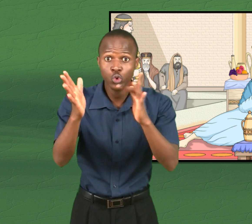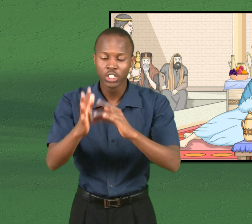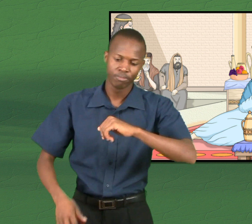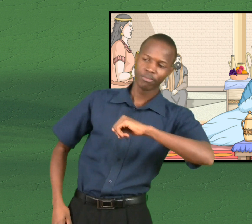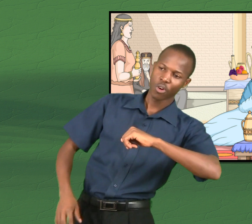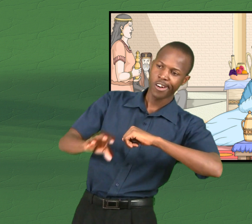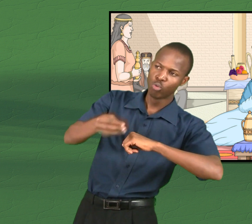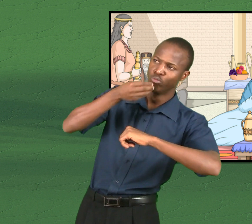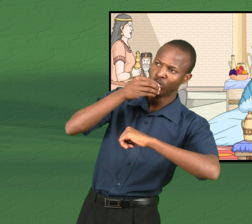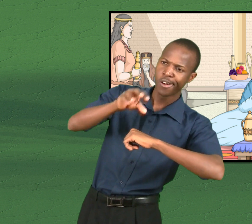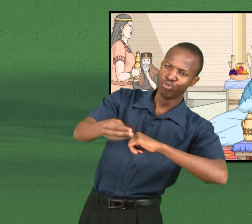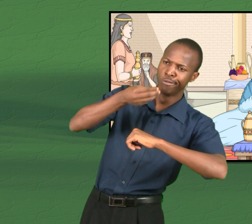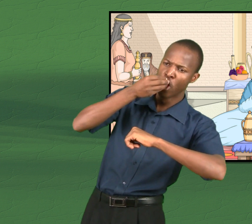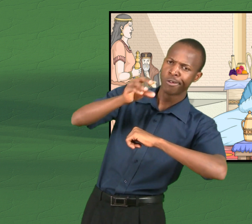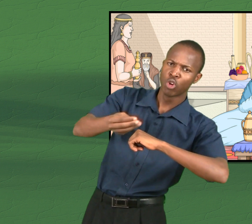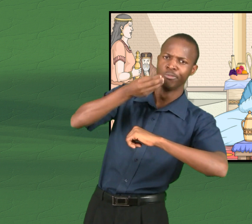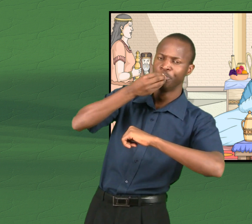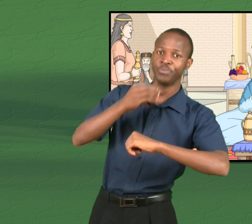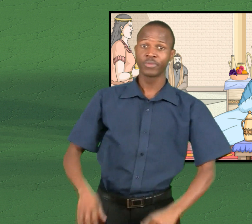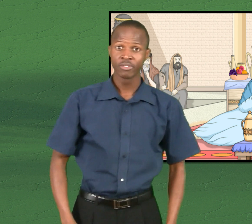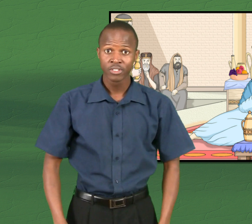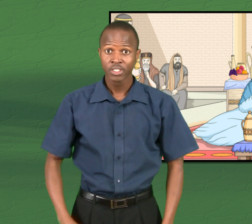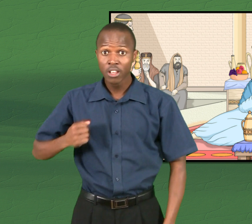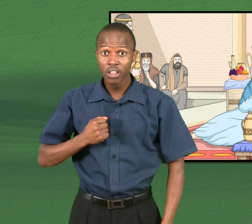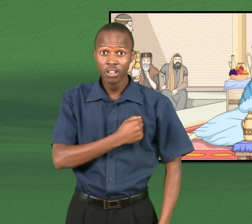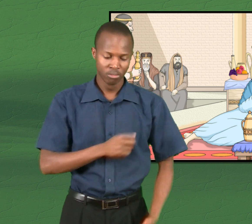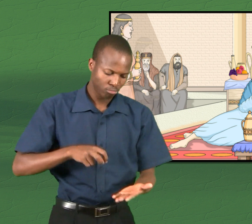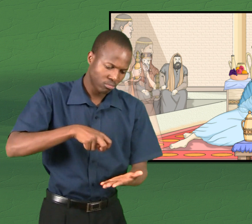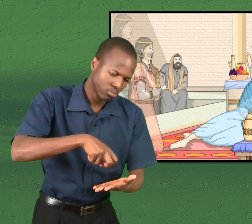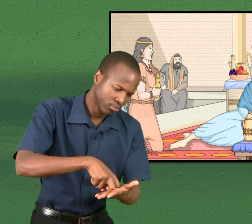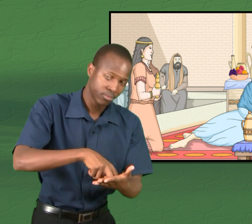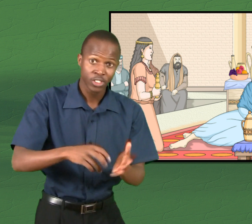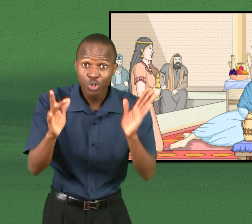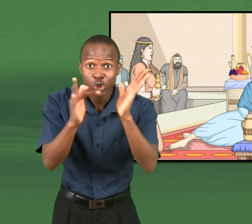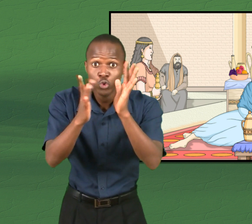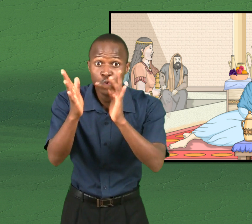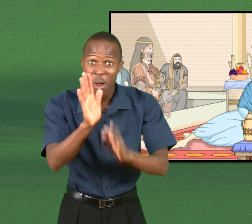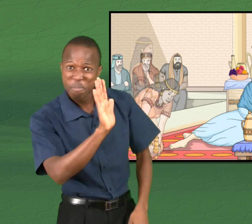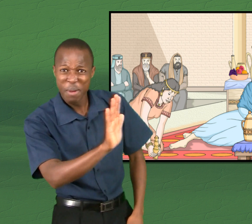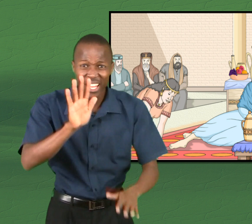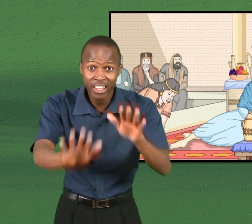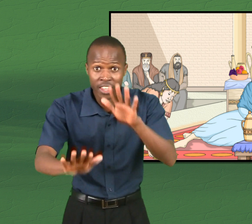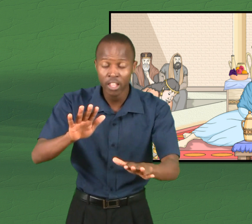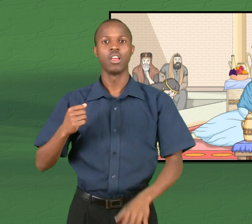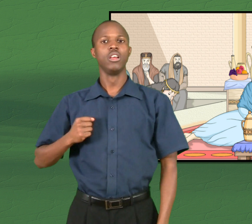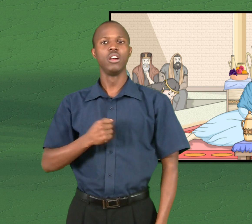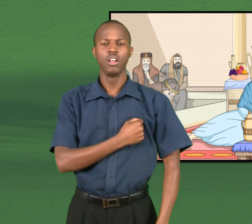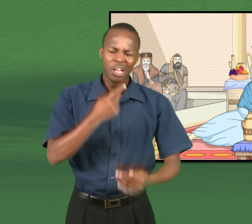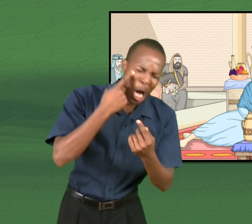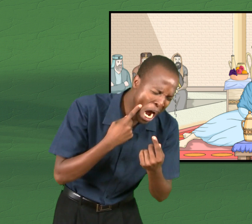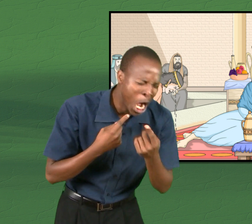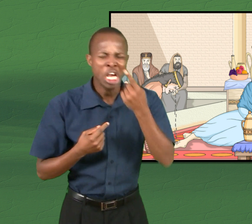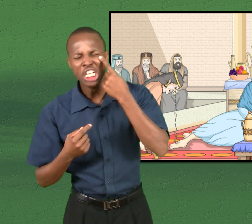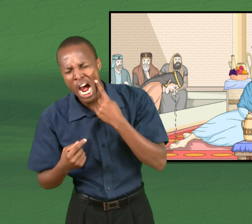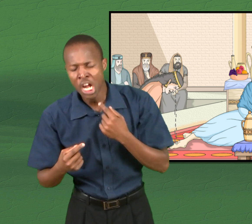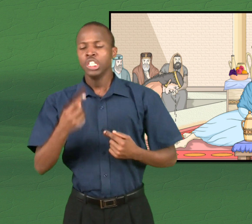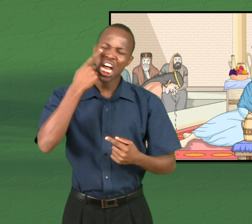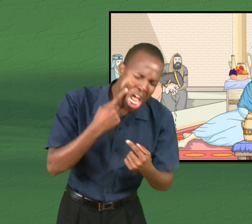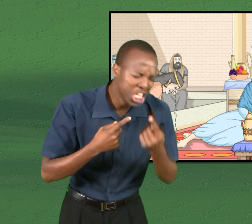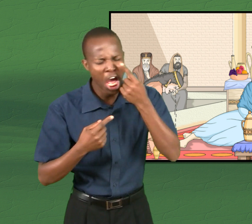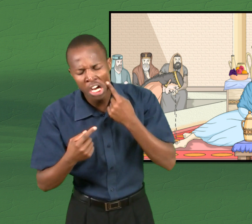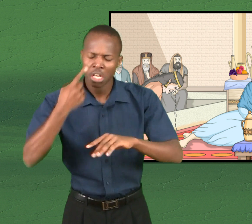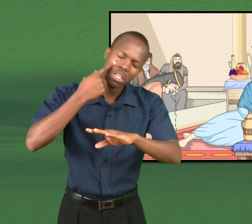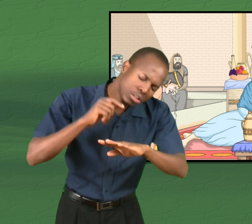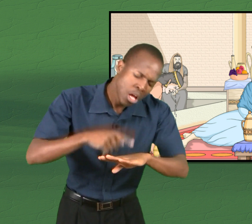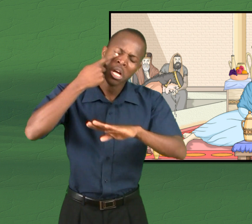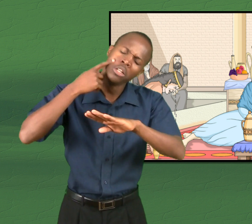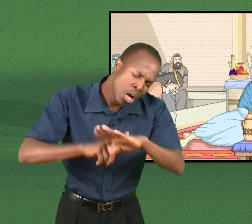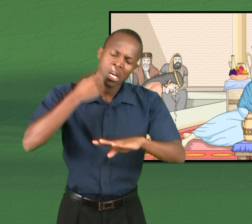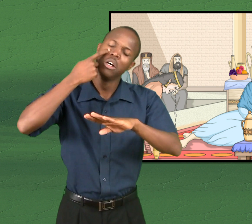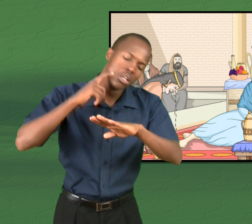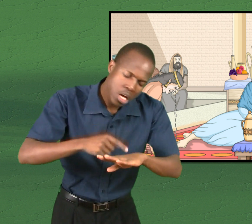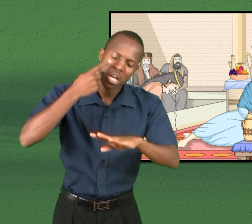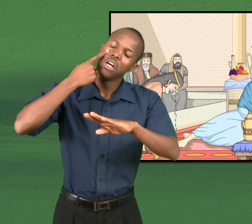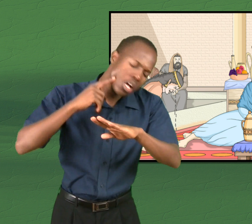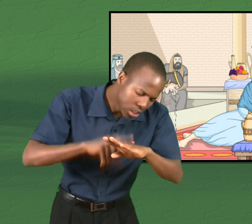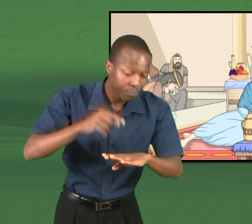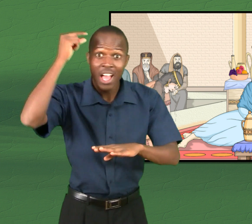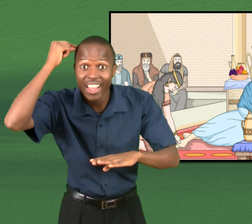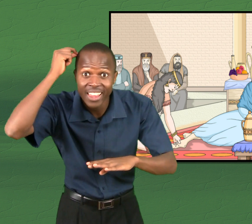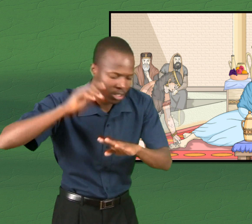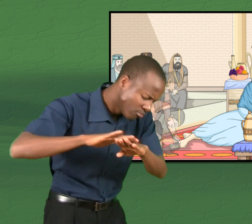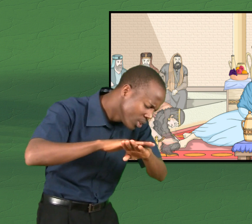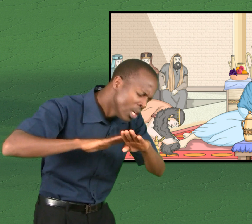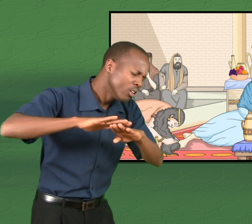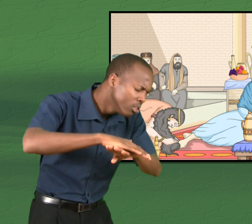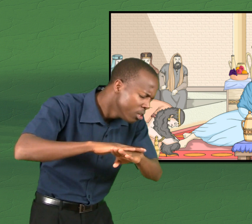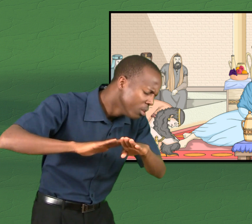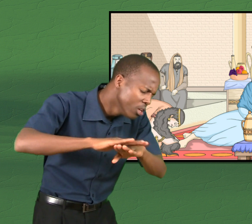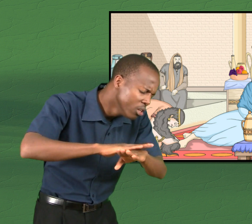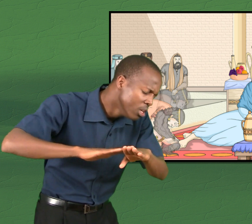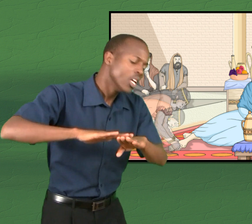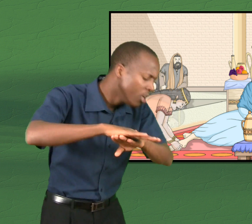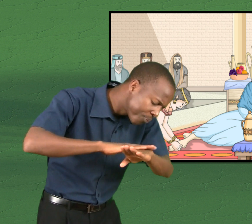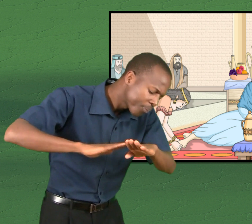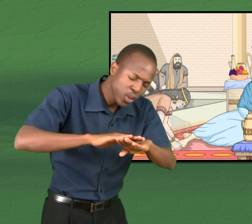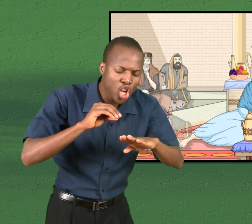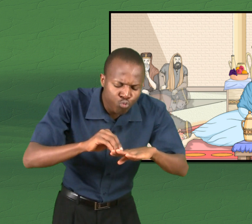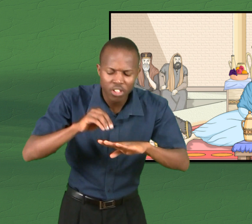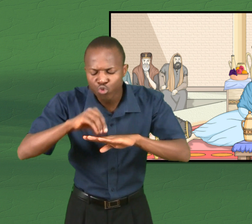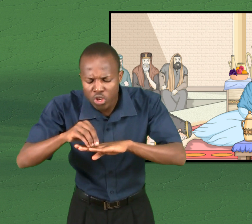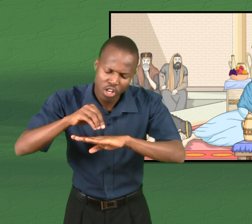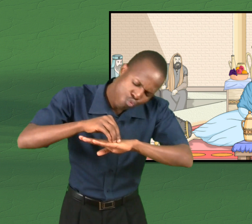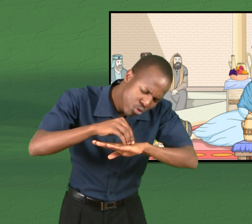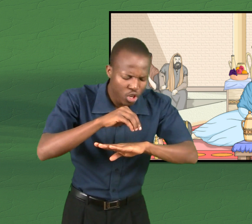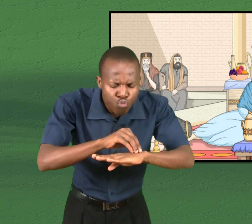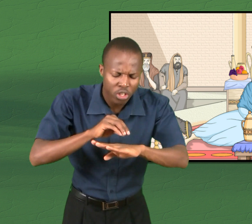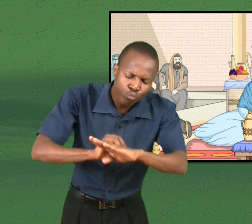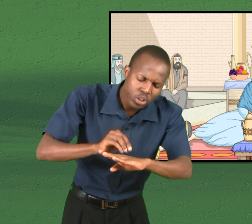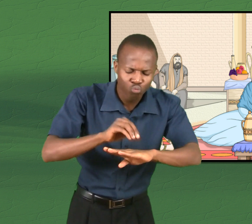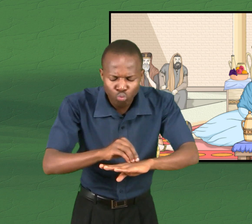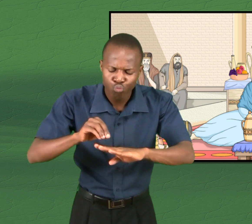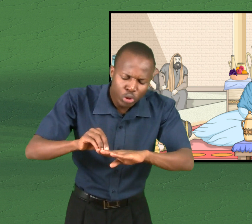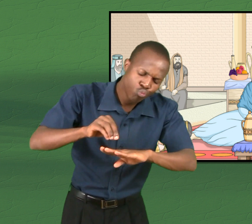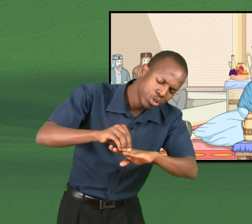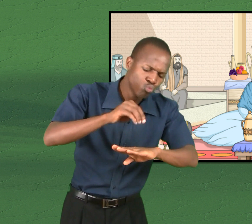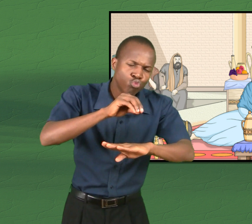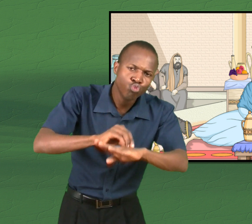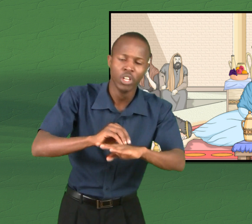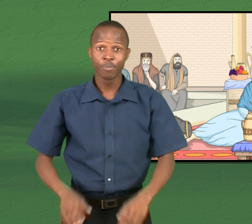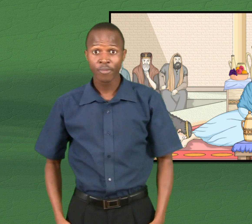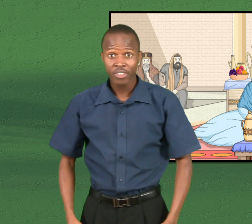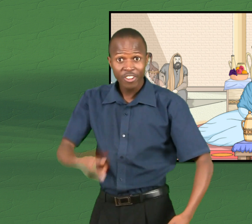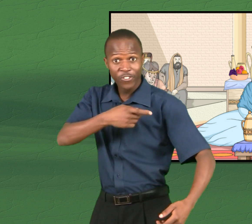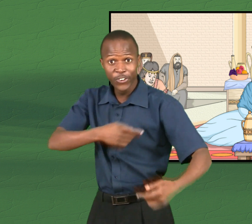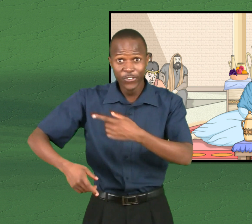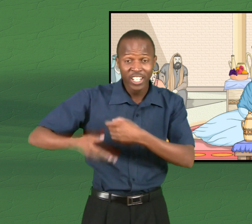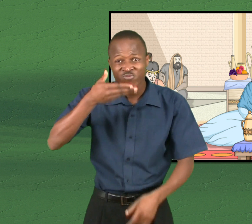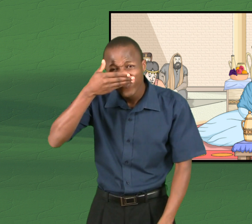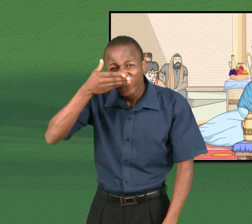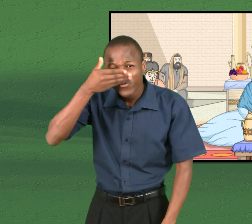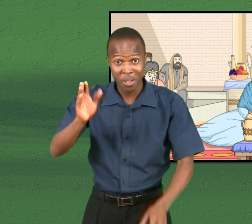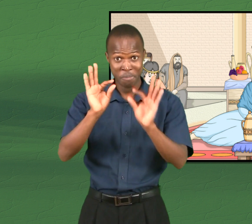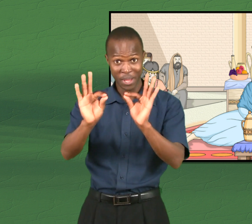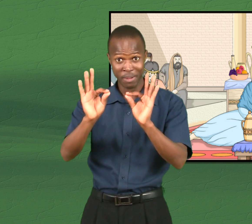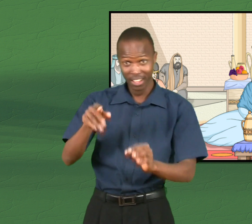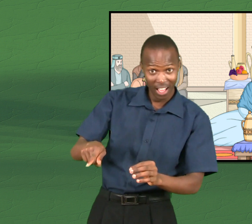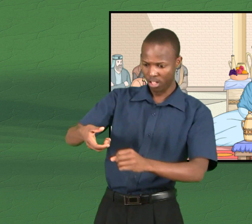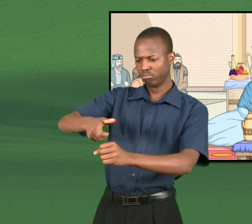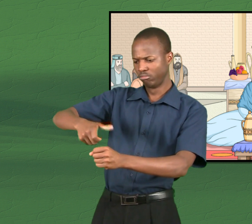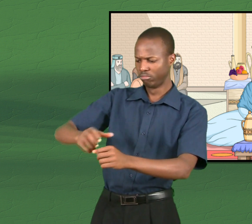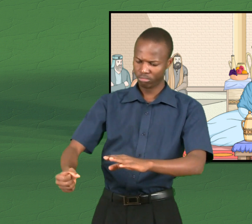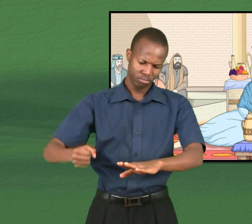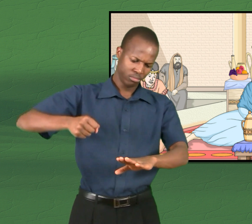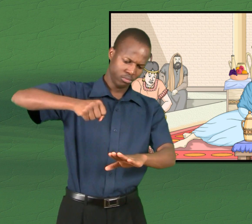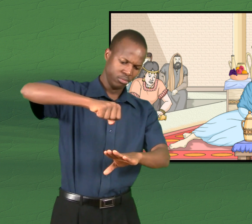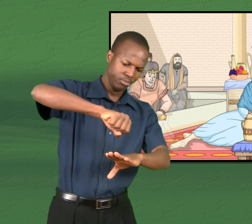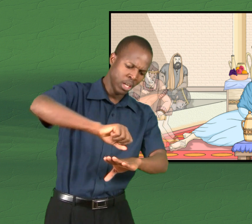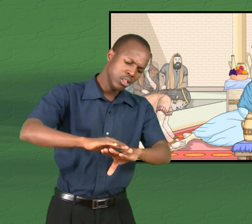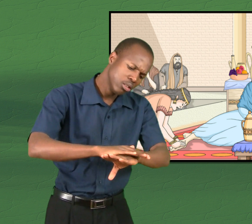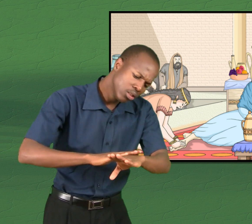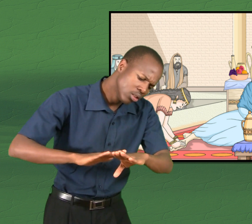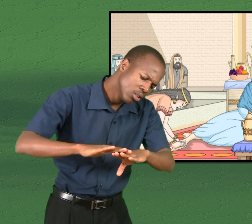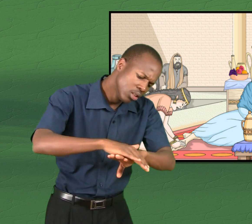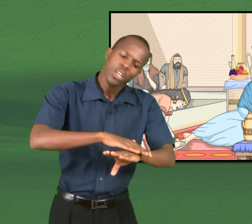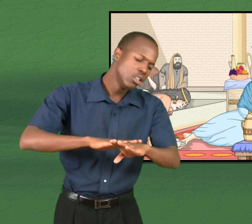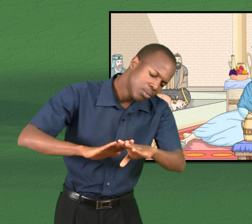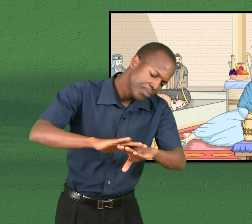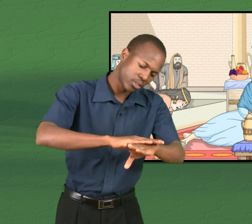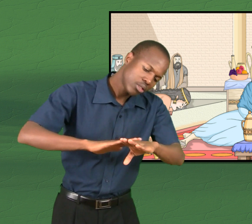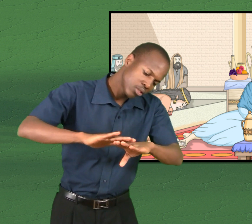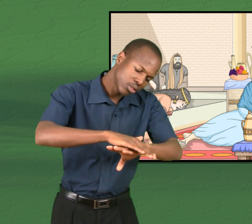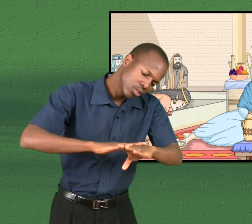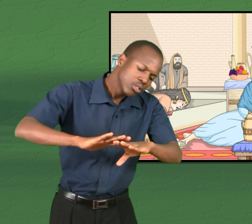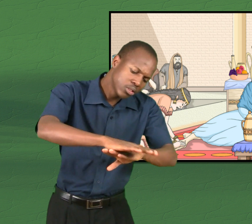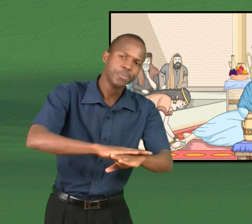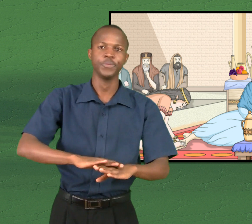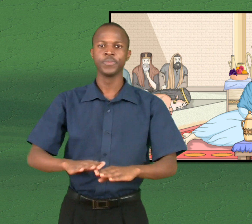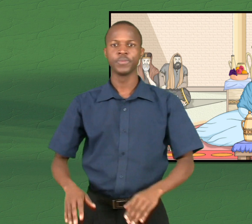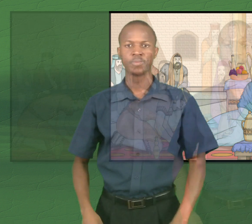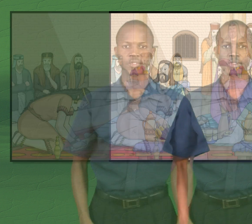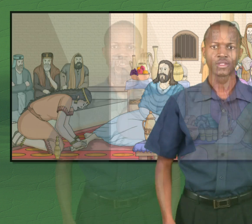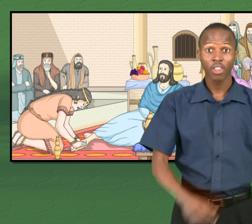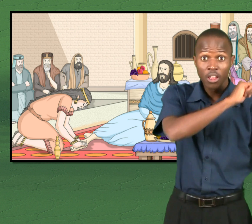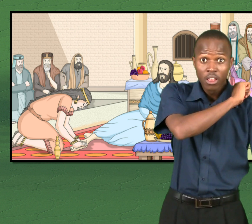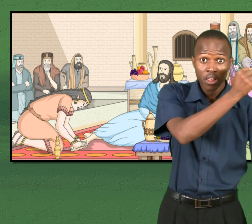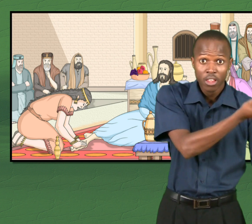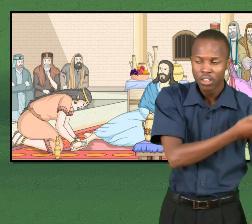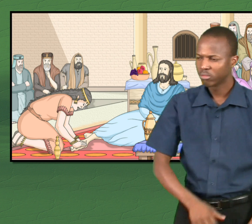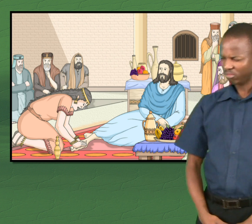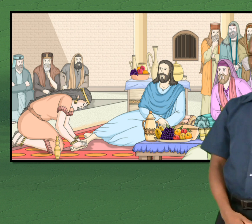As she stood behind Him at His feet weeping, she began to wet His feet with her tears and wipe them with her hair.